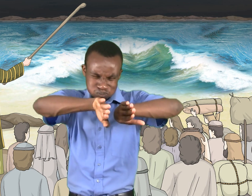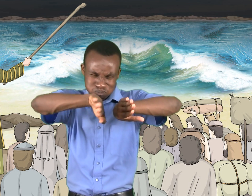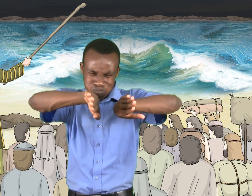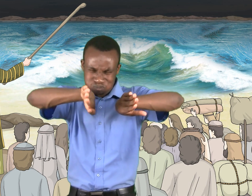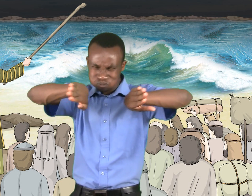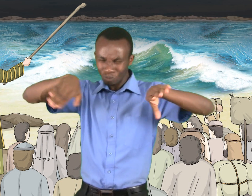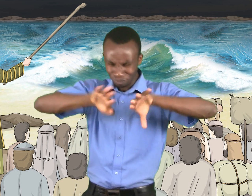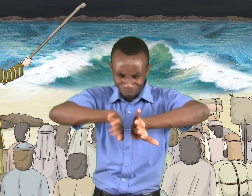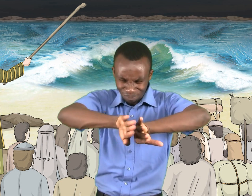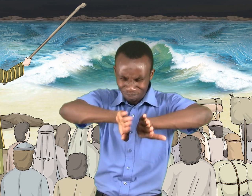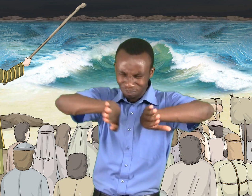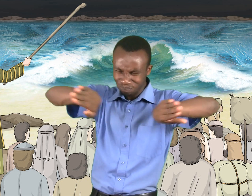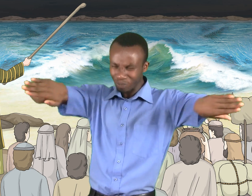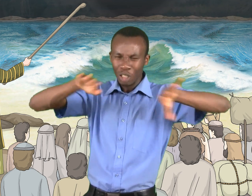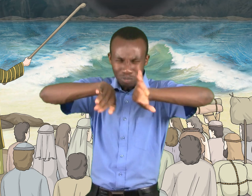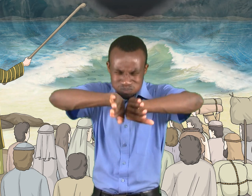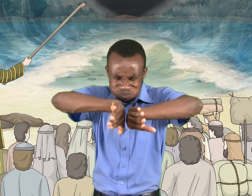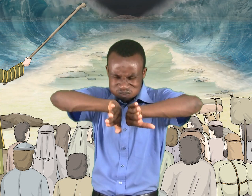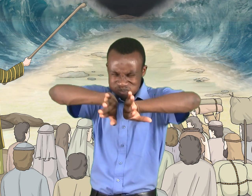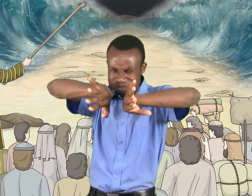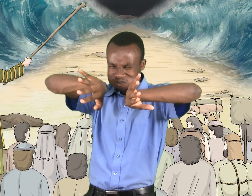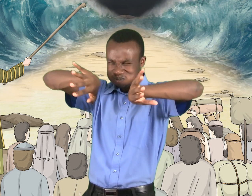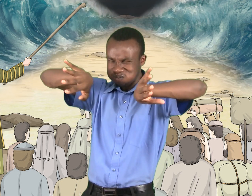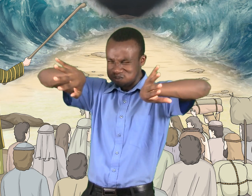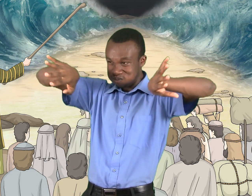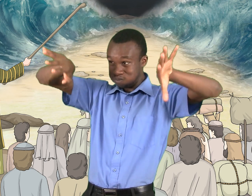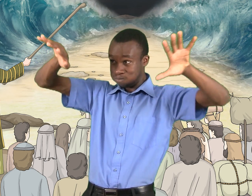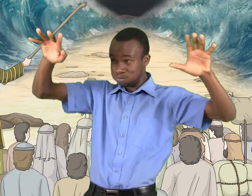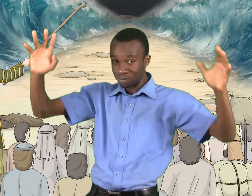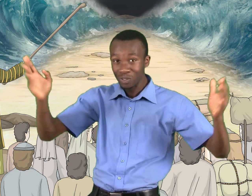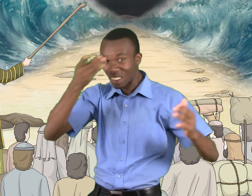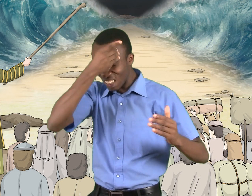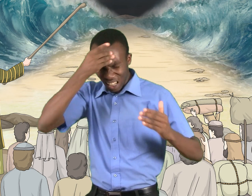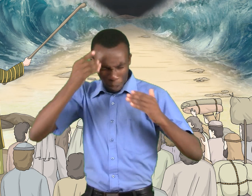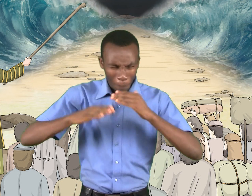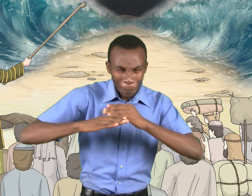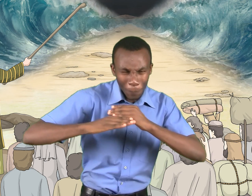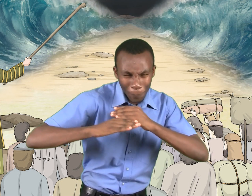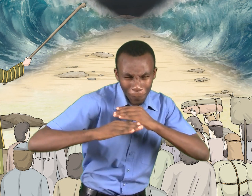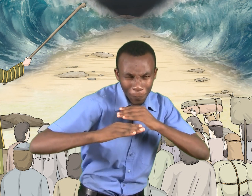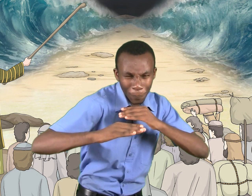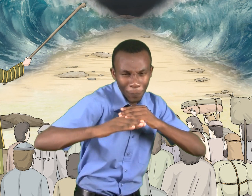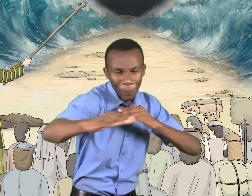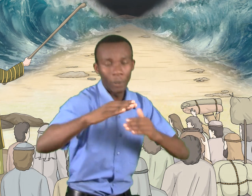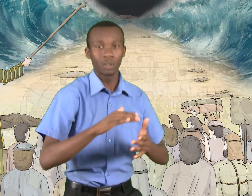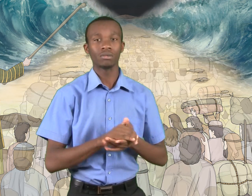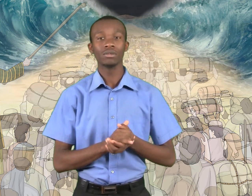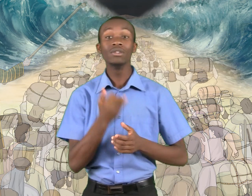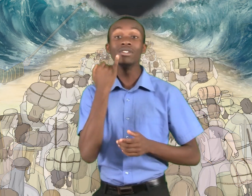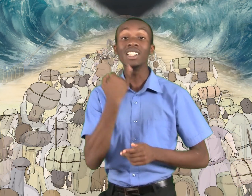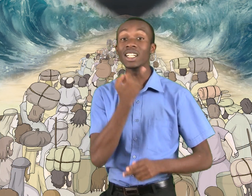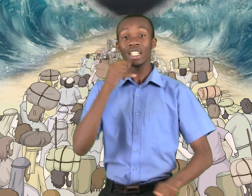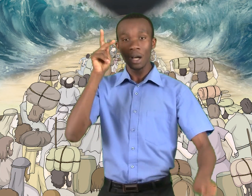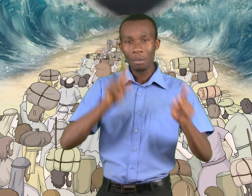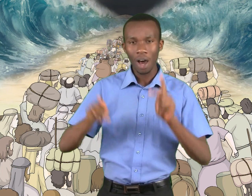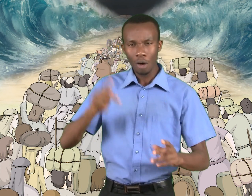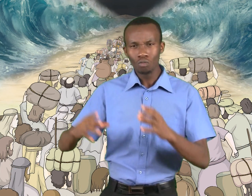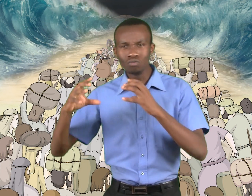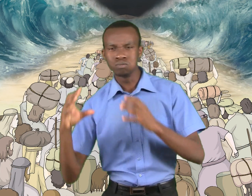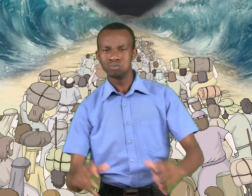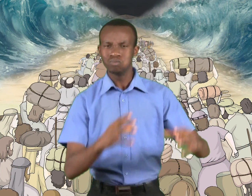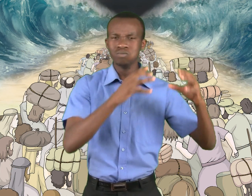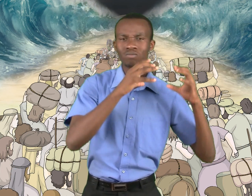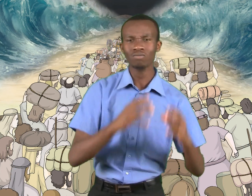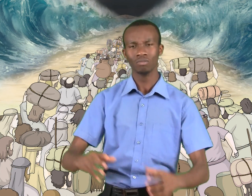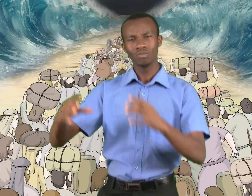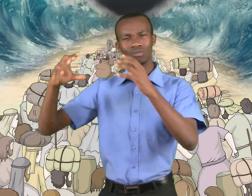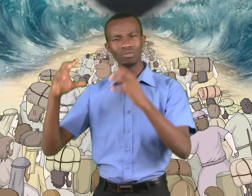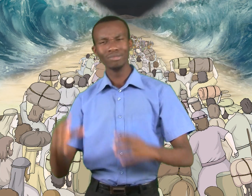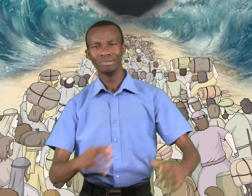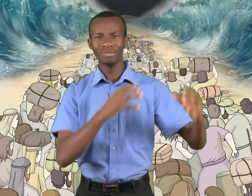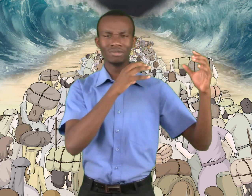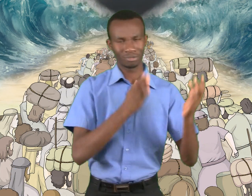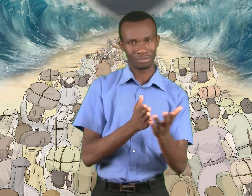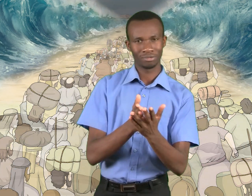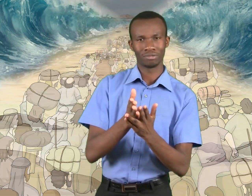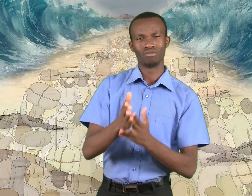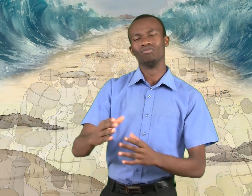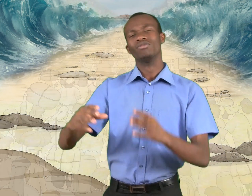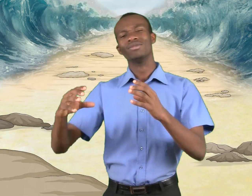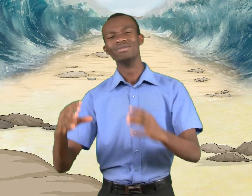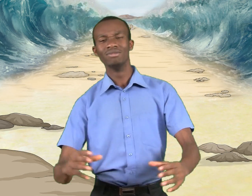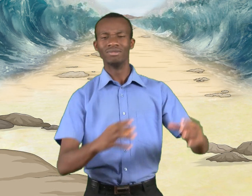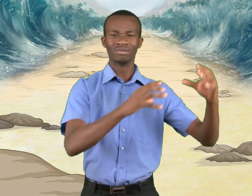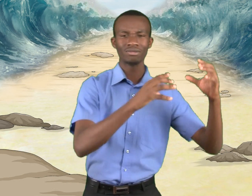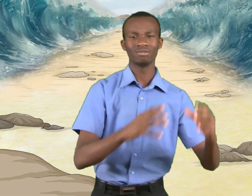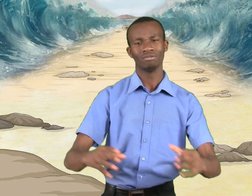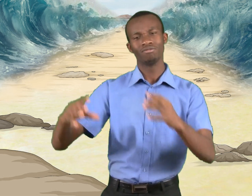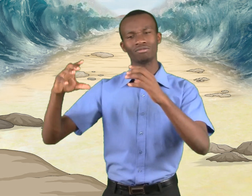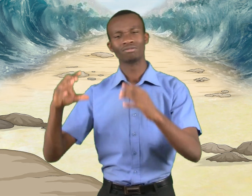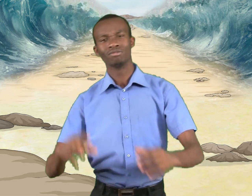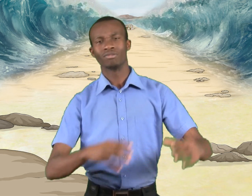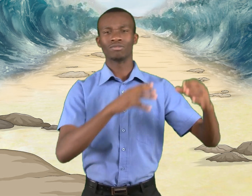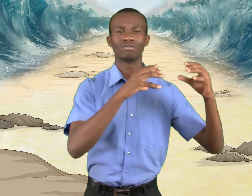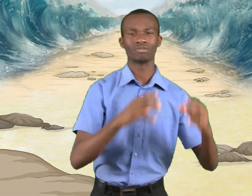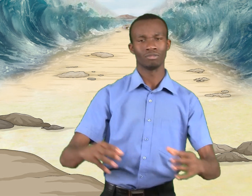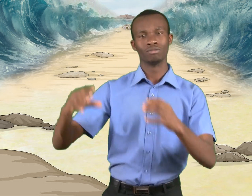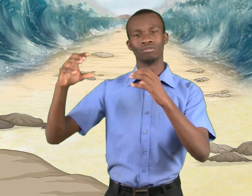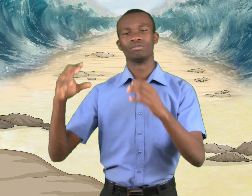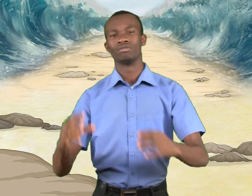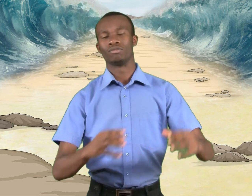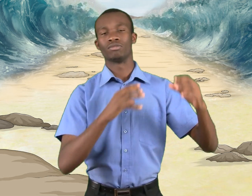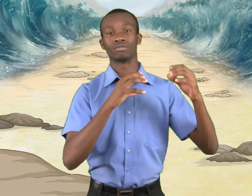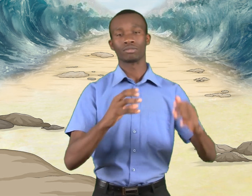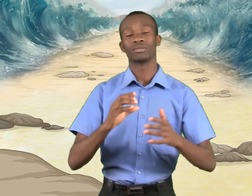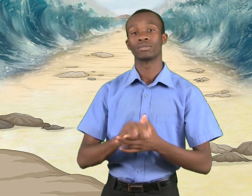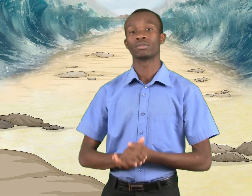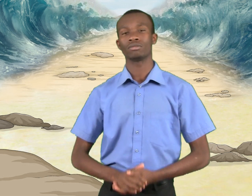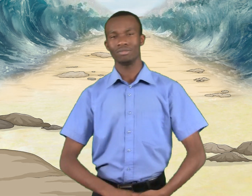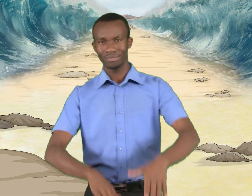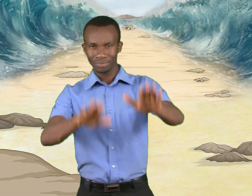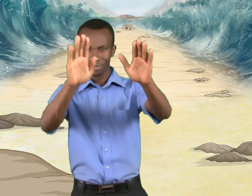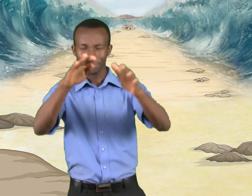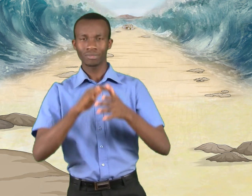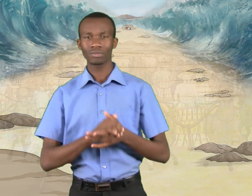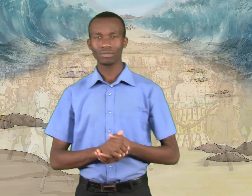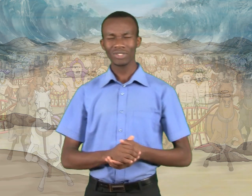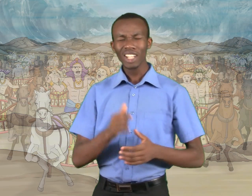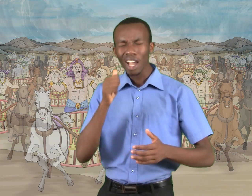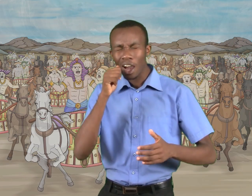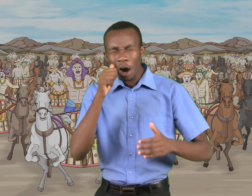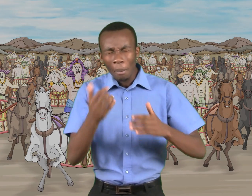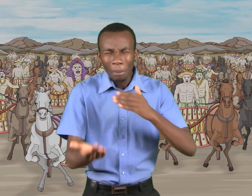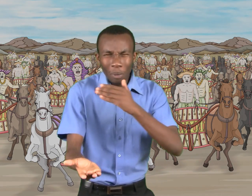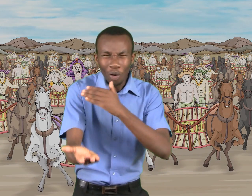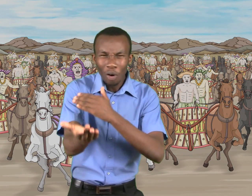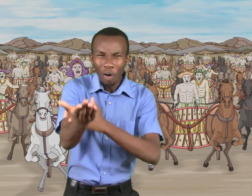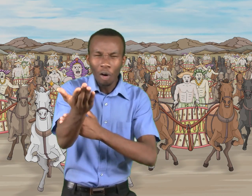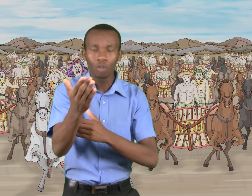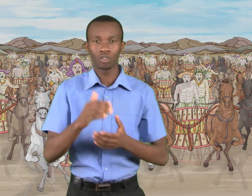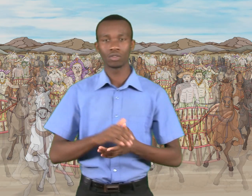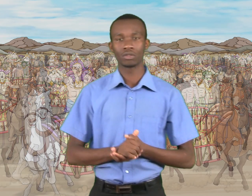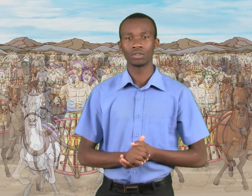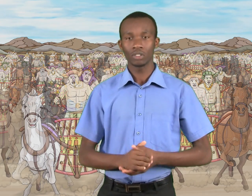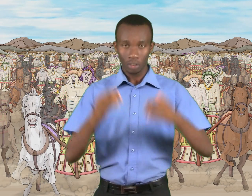So the waters were divided, and the Israelites went through the sea on dry ground, with walls of water on their right and on their left.